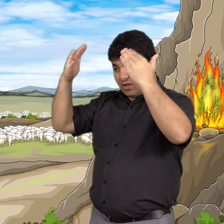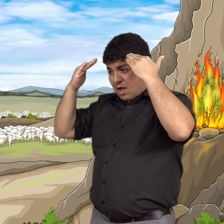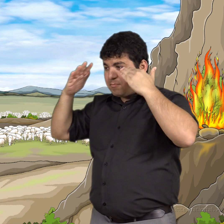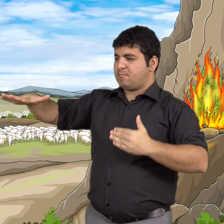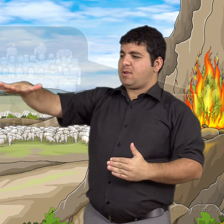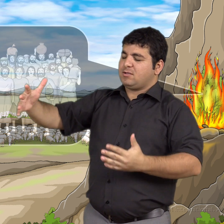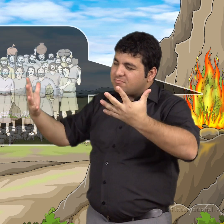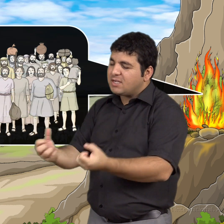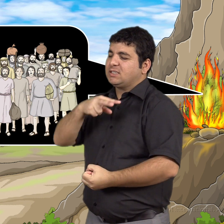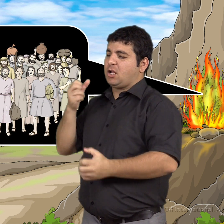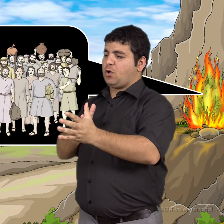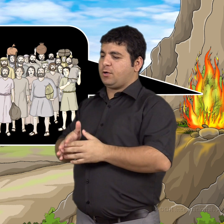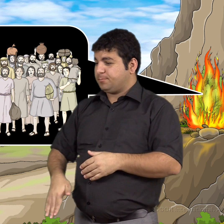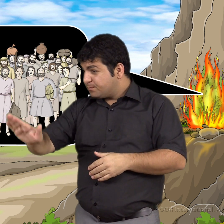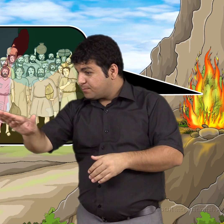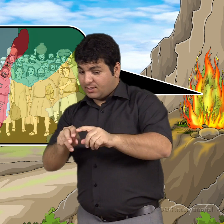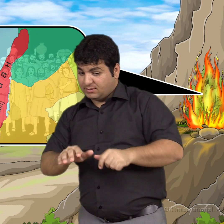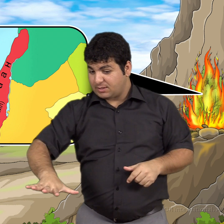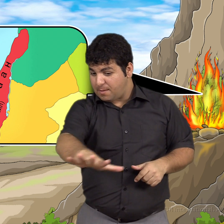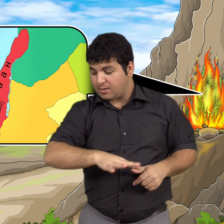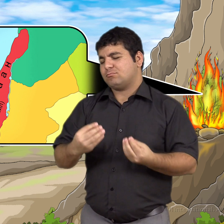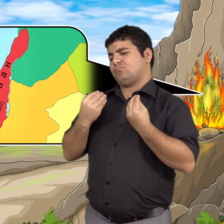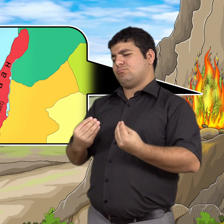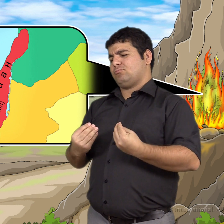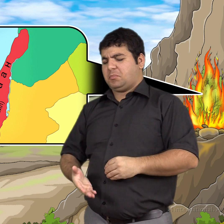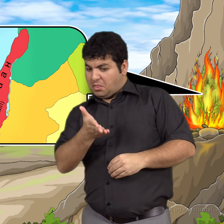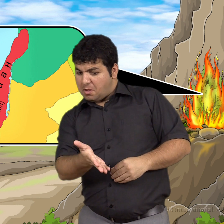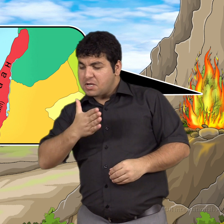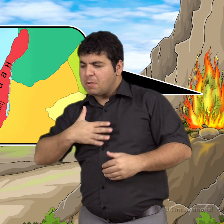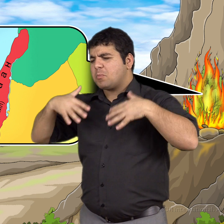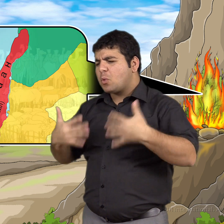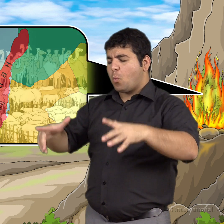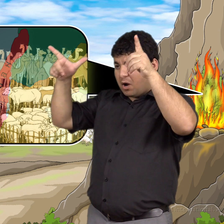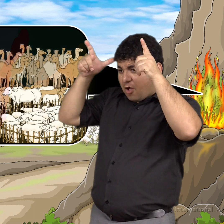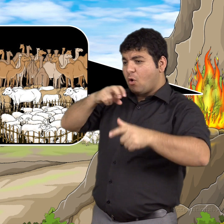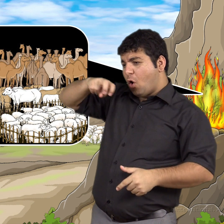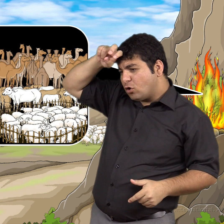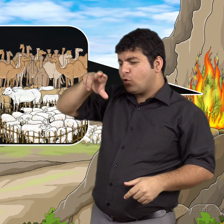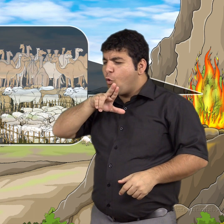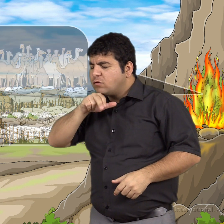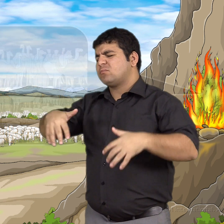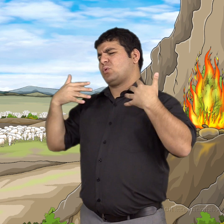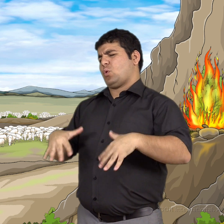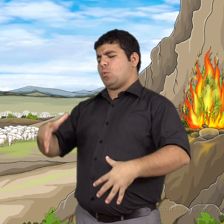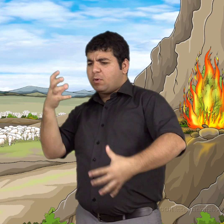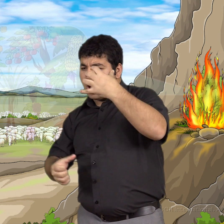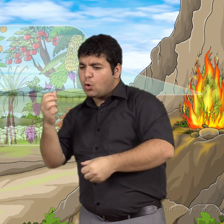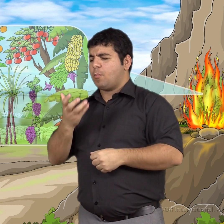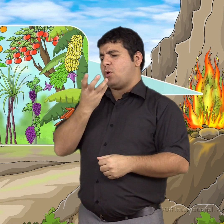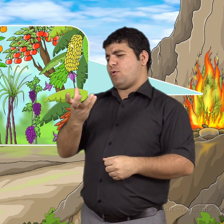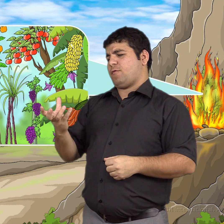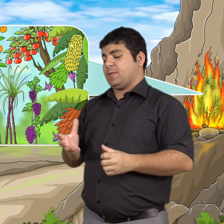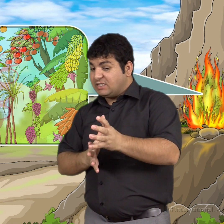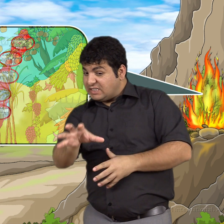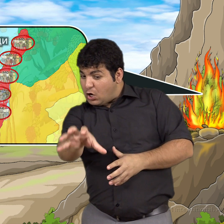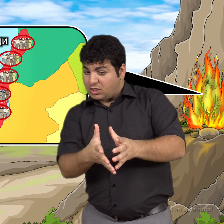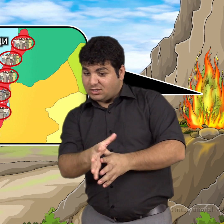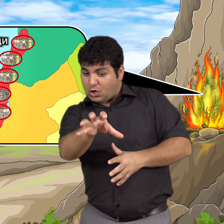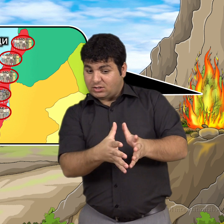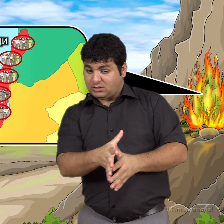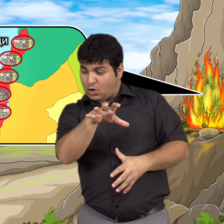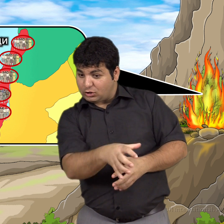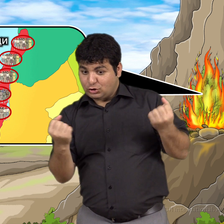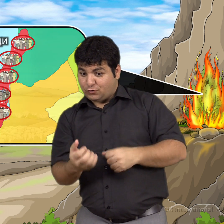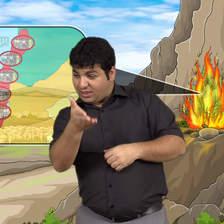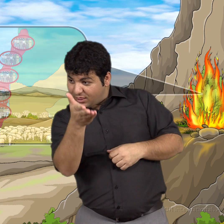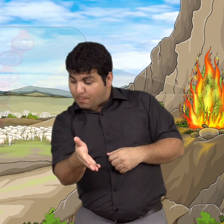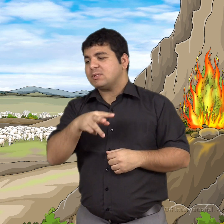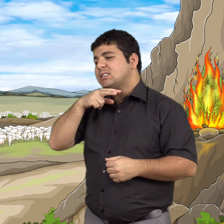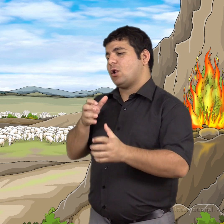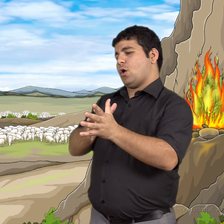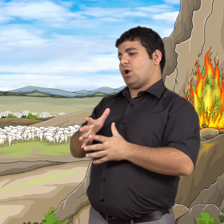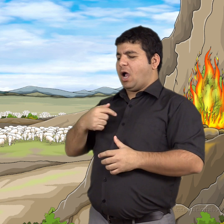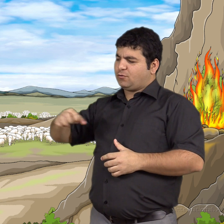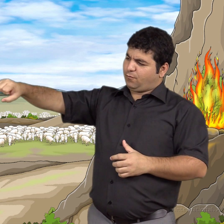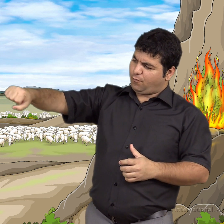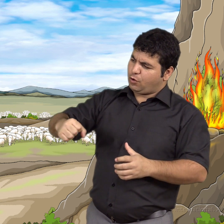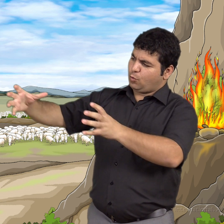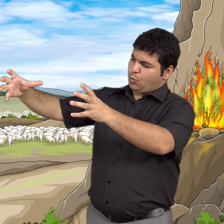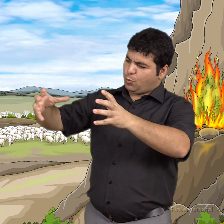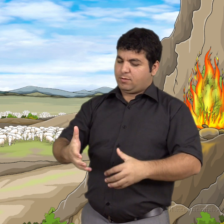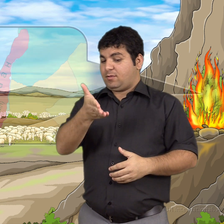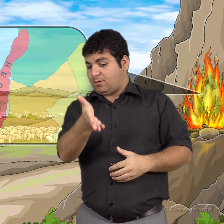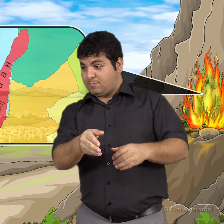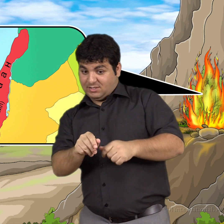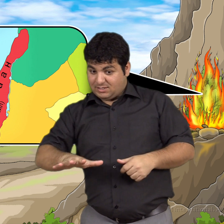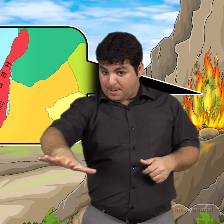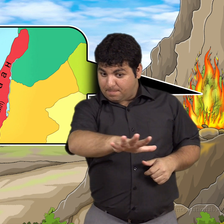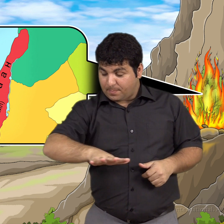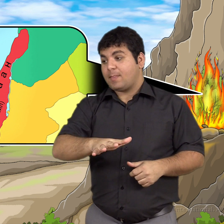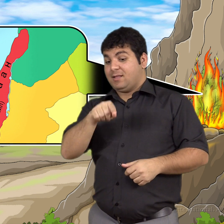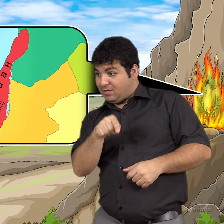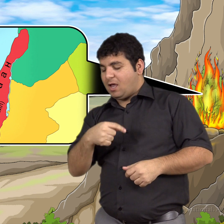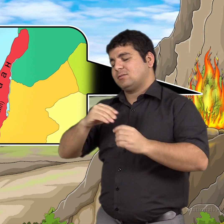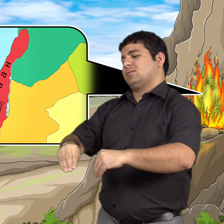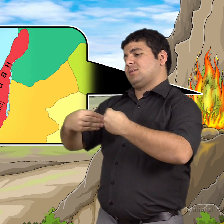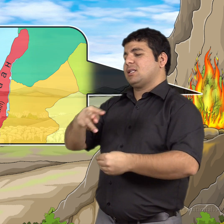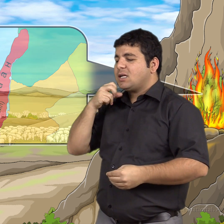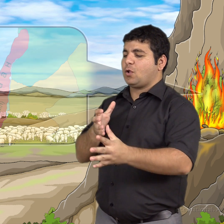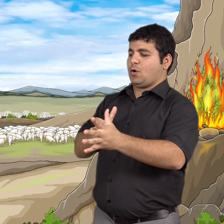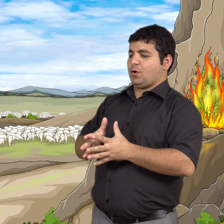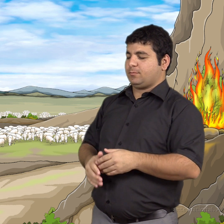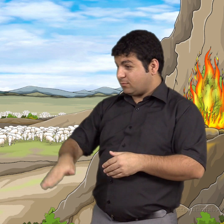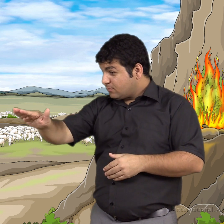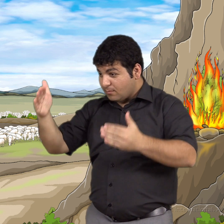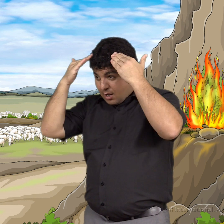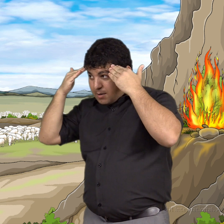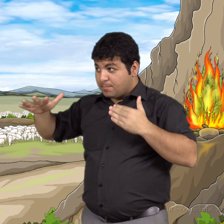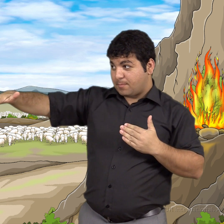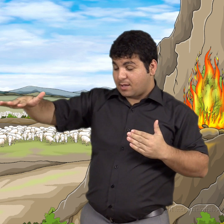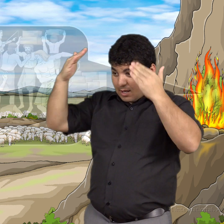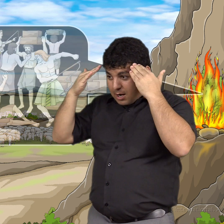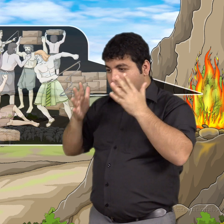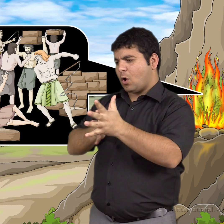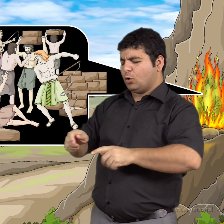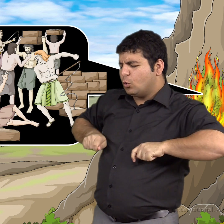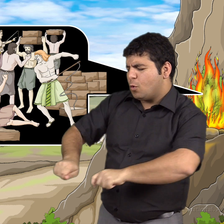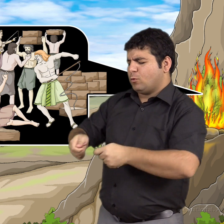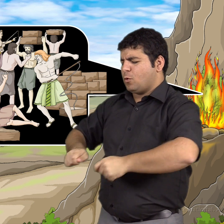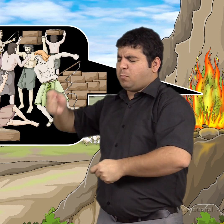I have come down to rescue them from the hand of the Egyptians and to bring them up out of that land to a good and spacious land, a land flowing with milk and honey—the home of the Canaanites, Hittites, Amorites, Perizzites, Hivites, and Jebusites.